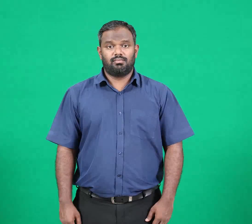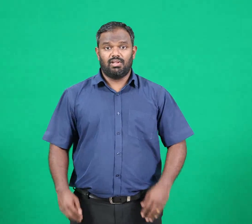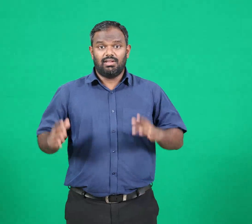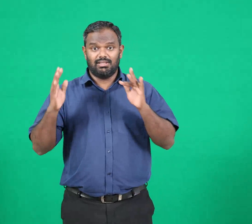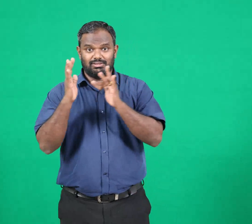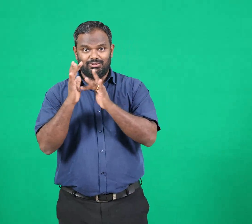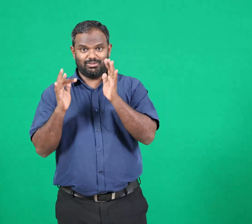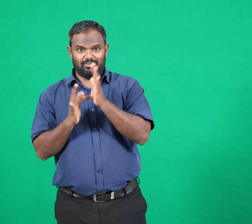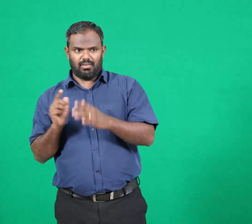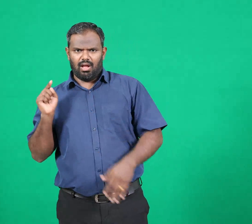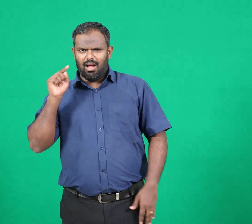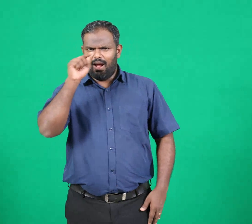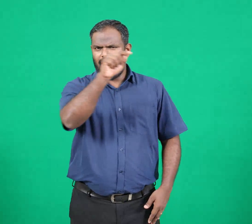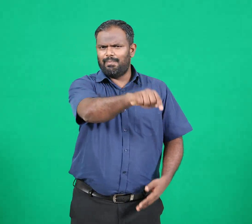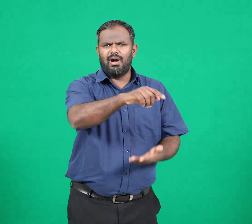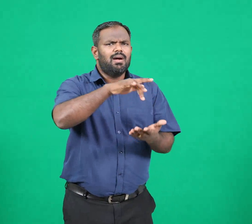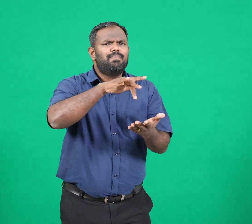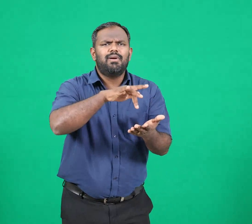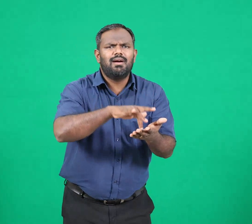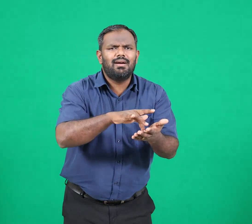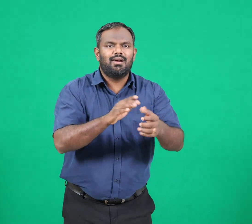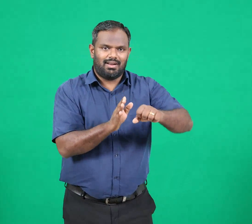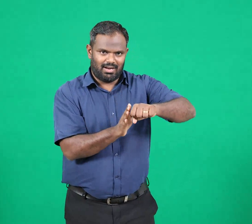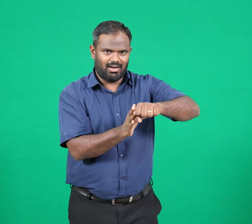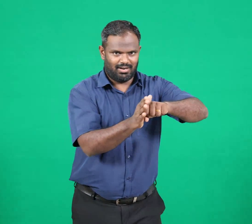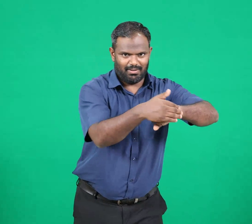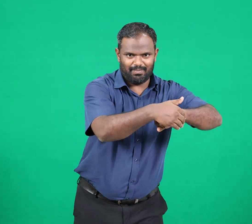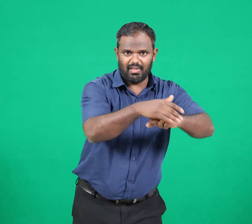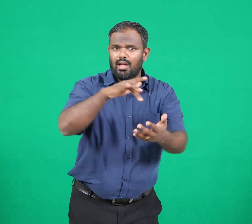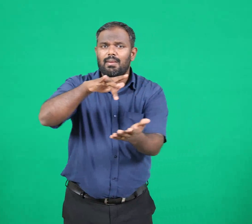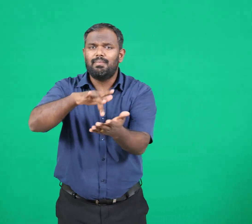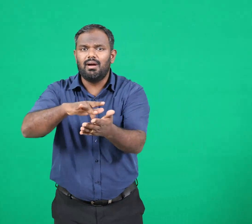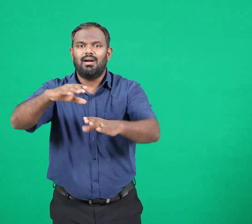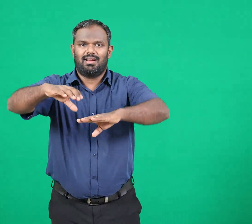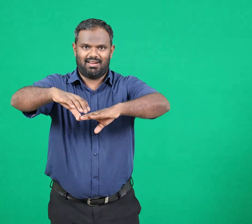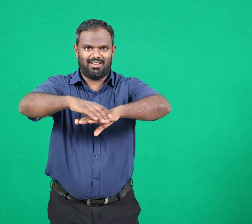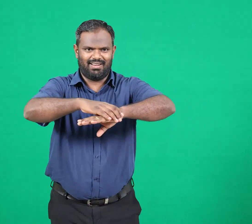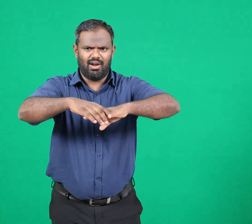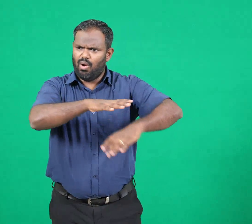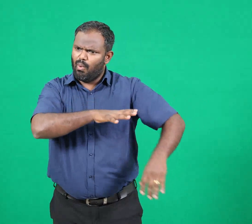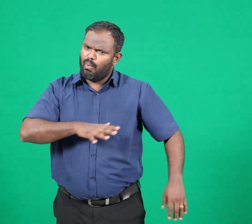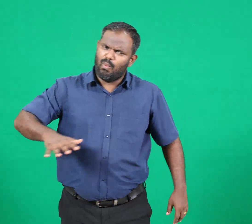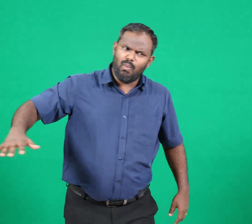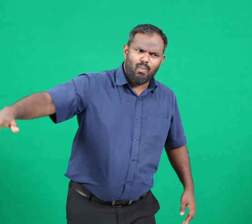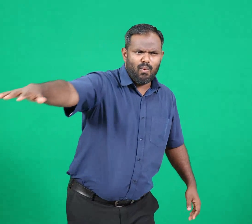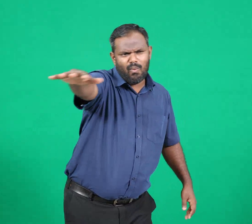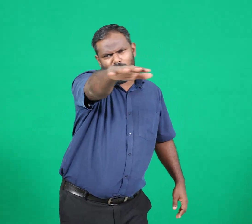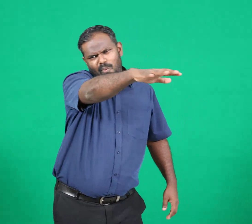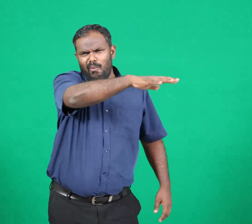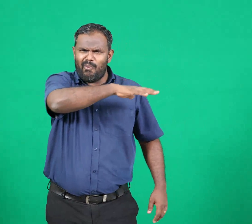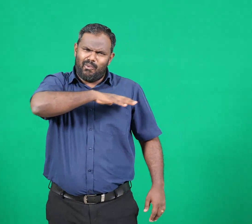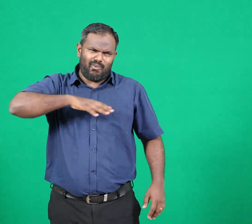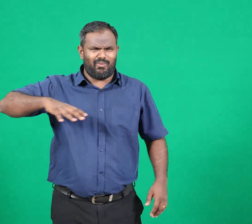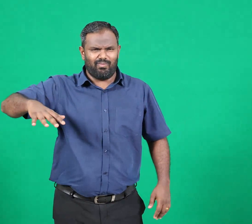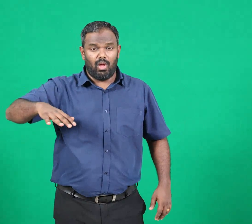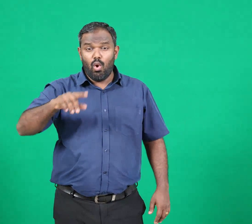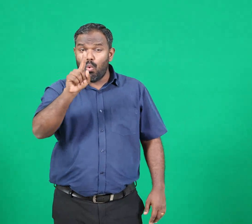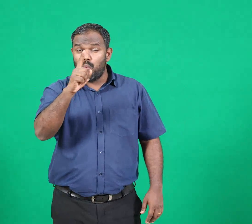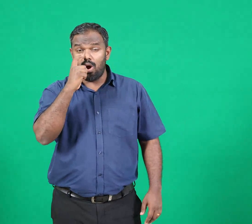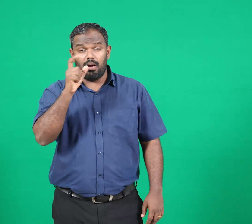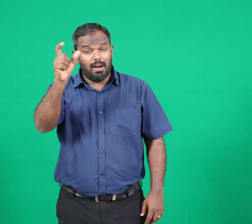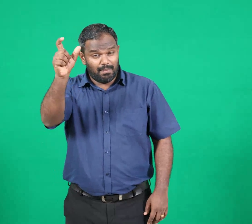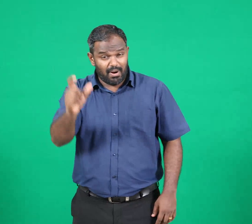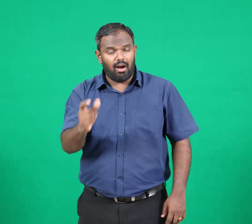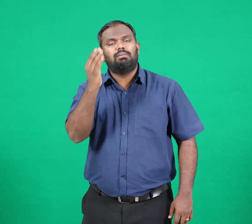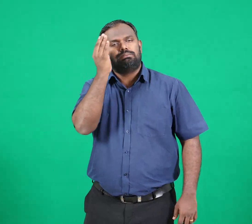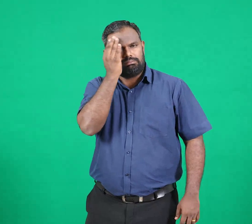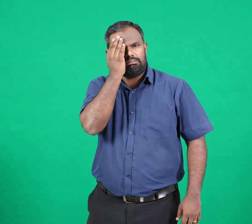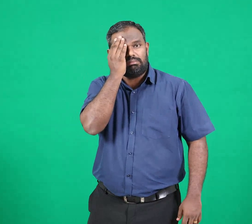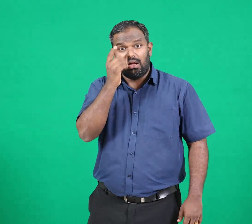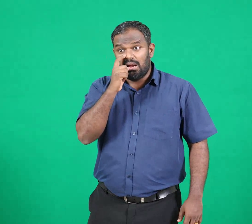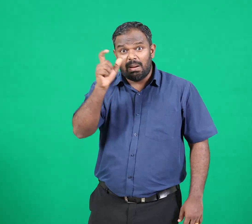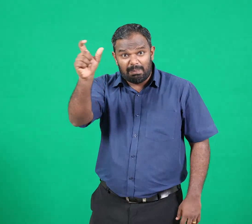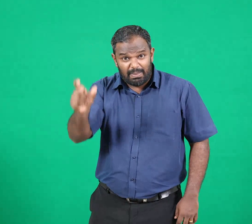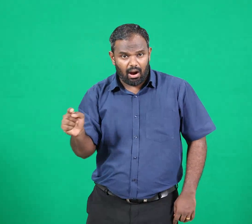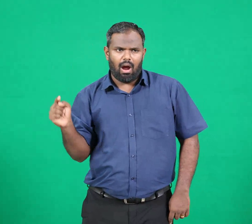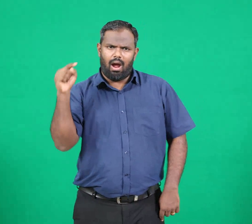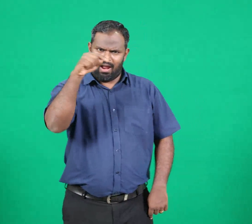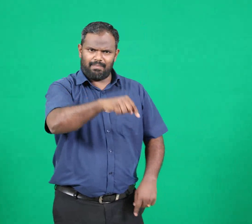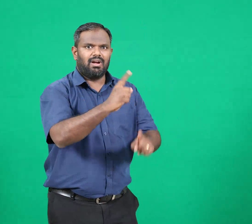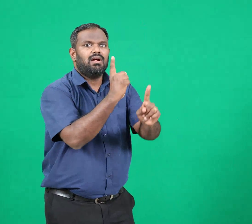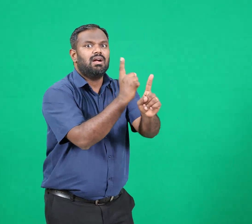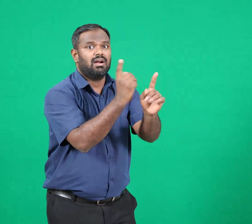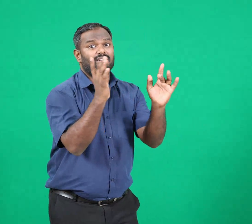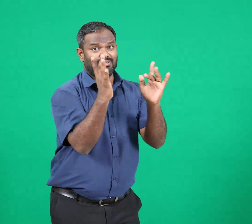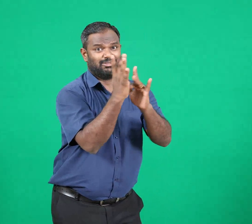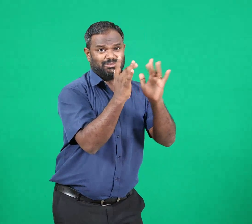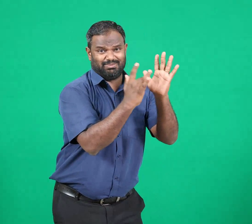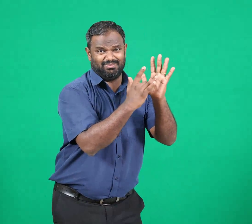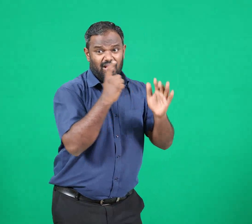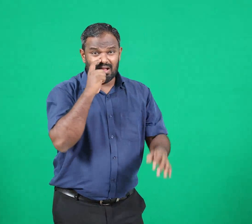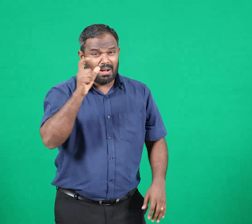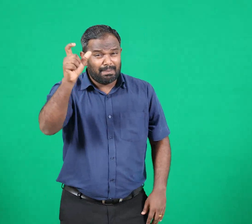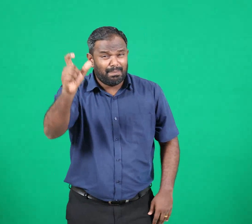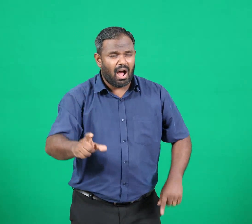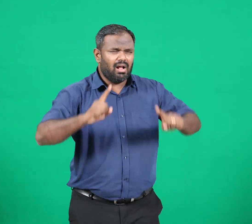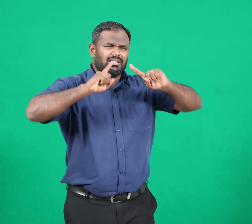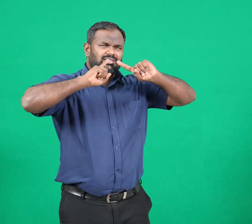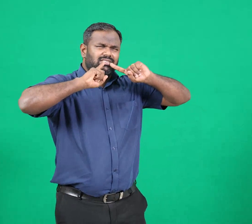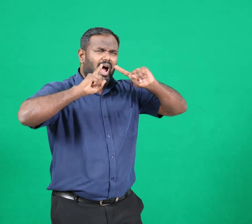Leaving that place, Jesus withdrew to the district of Tyre and Sidon.